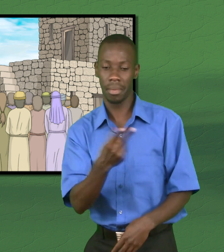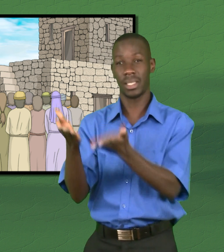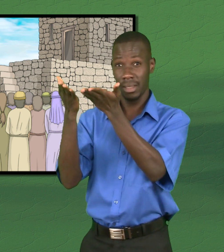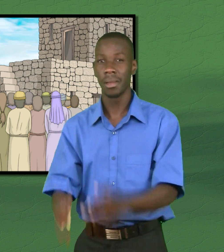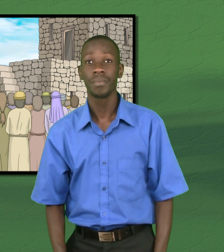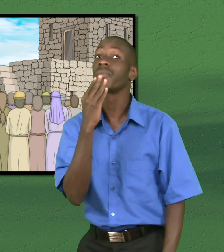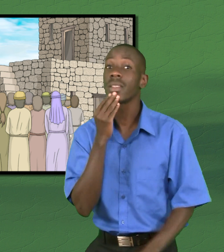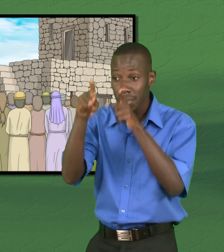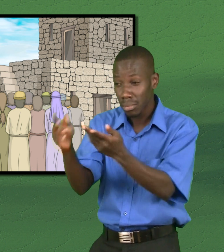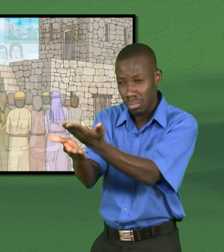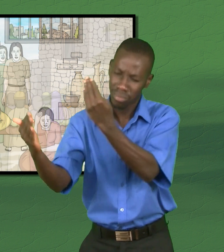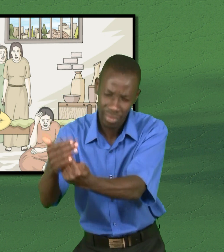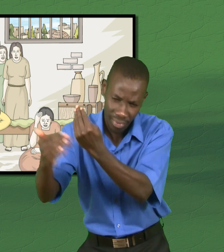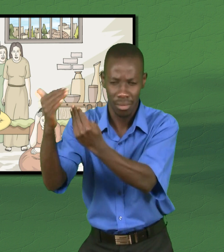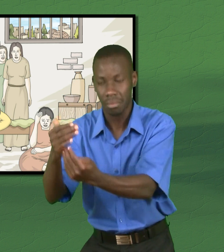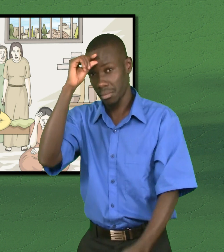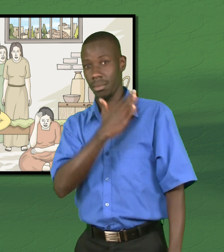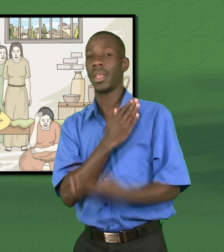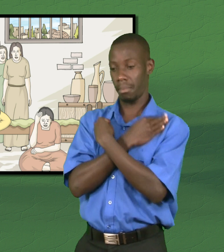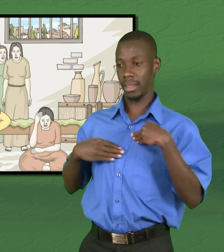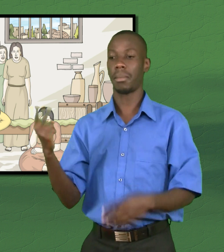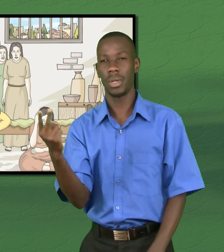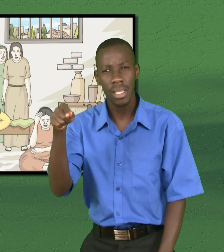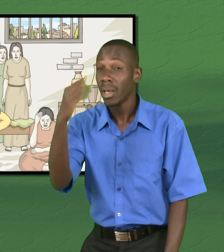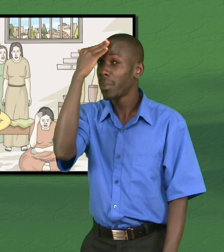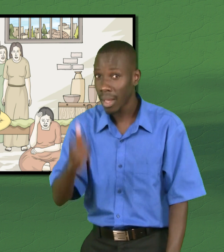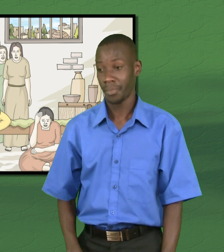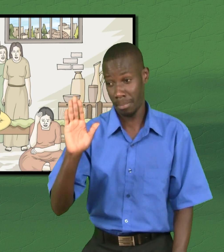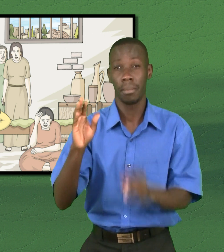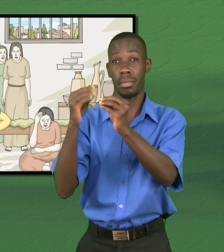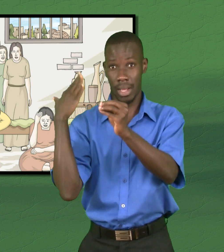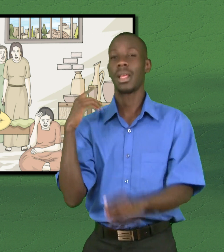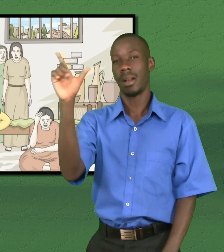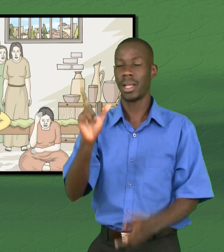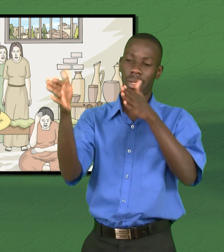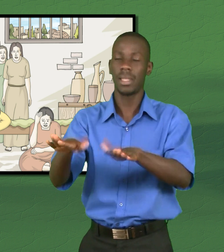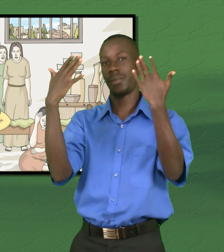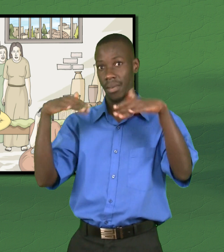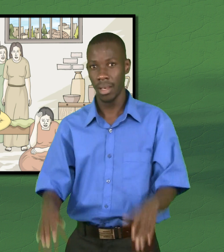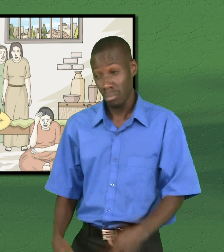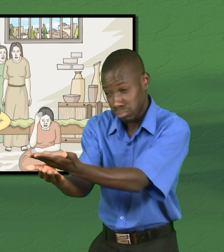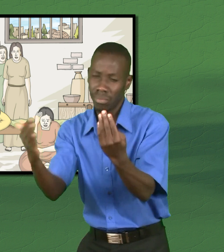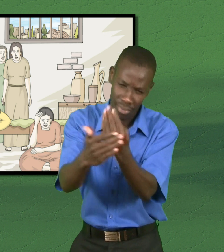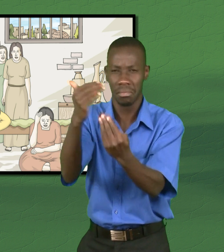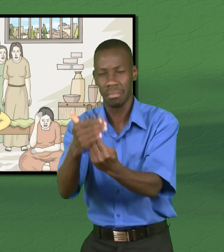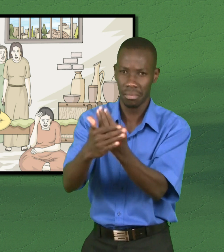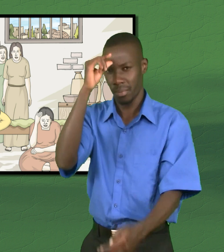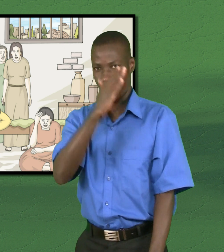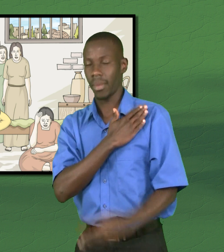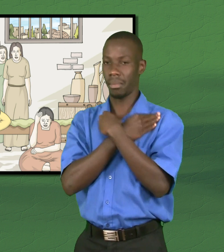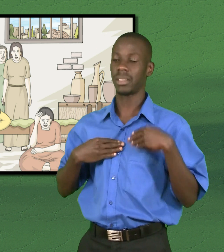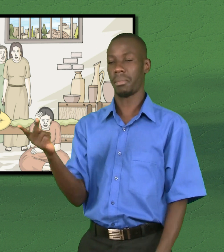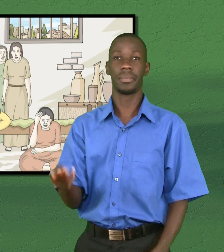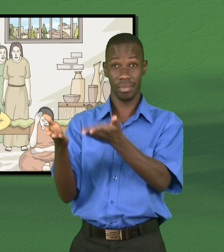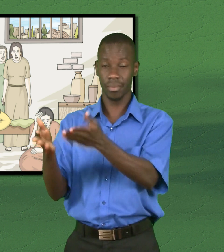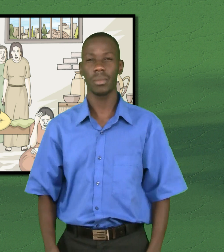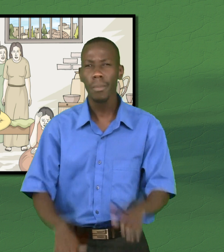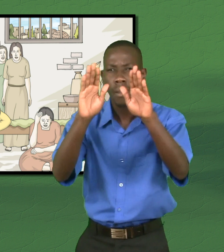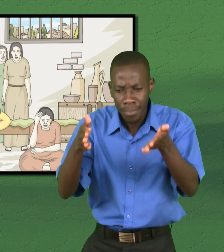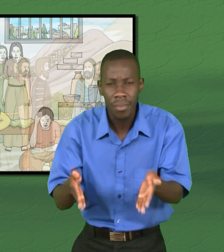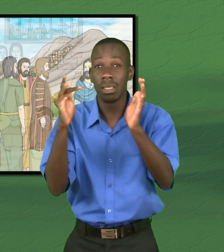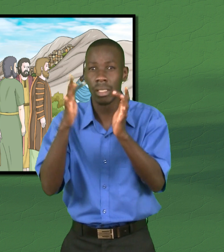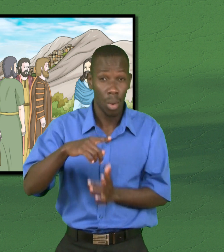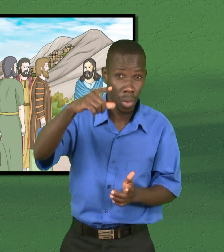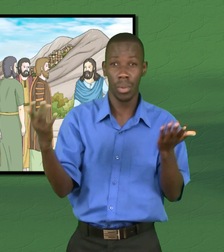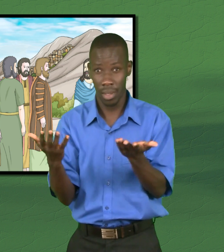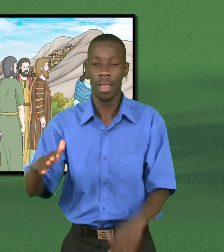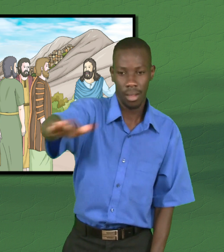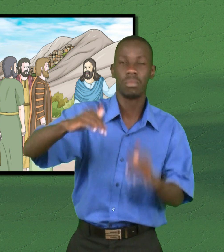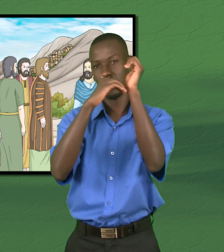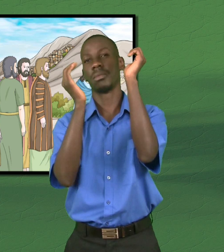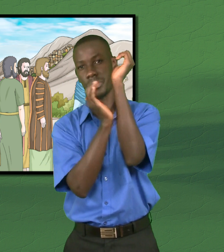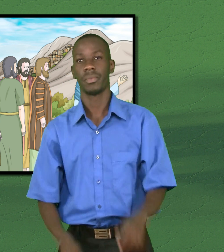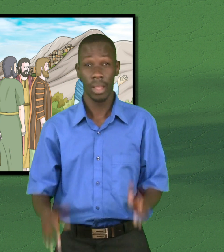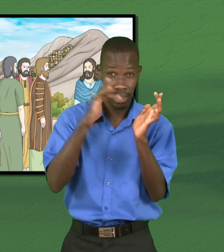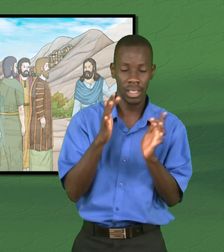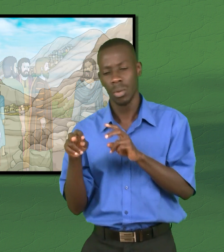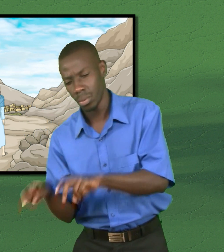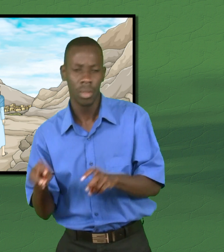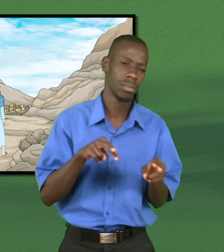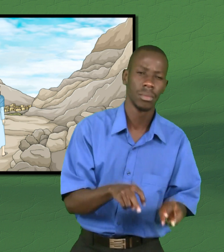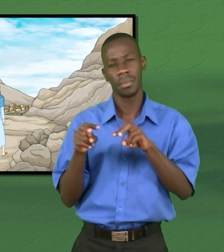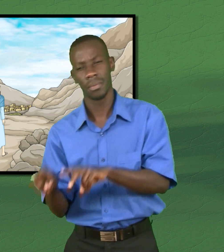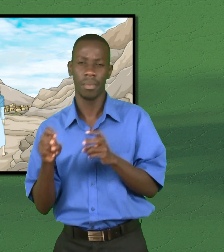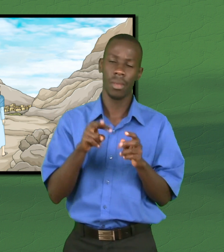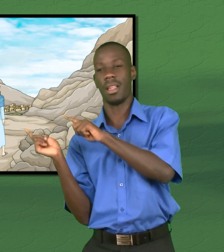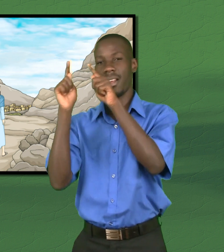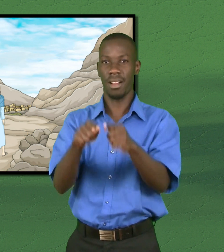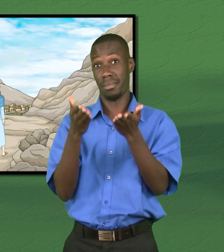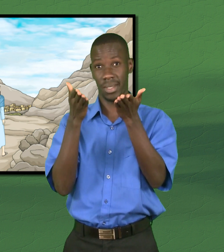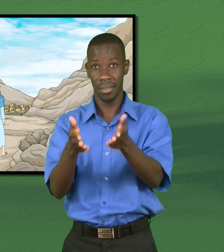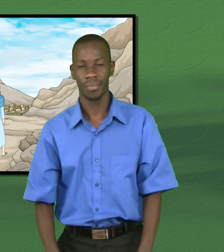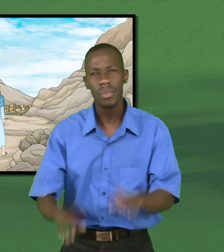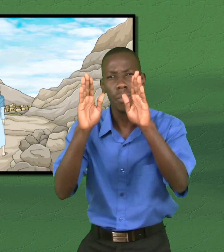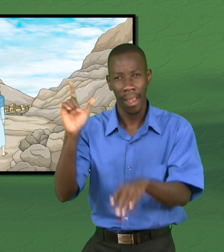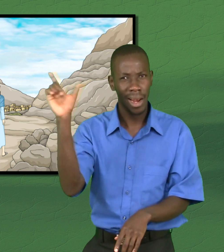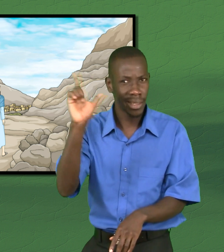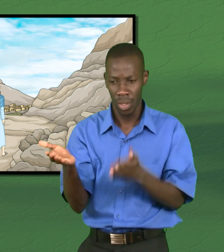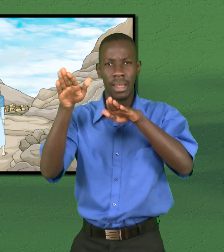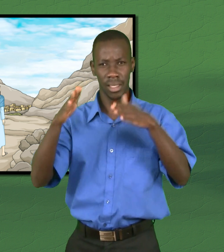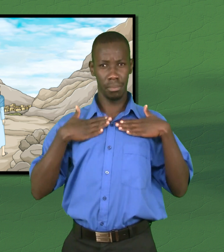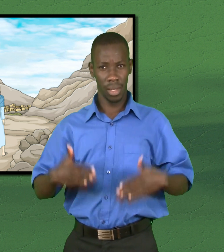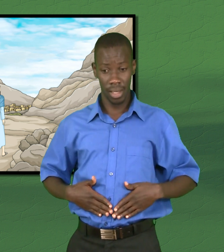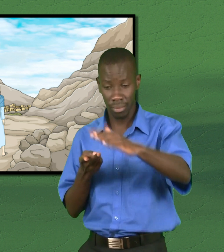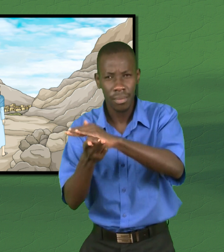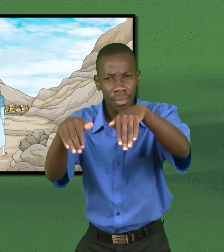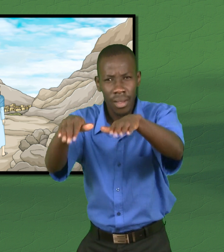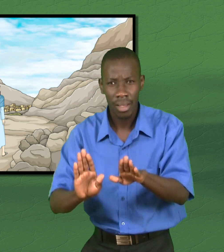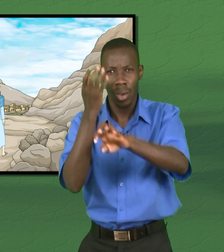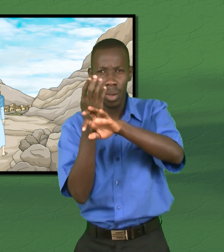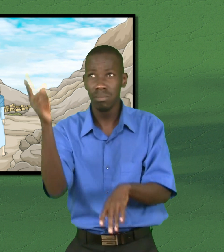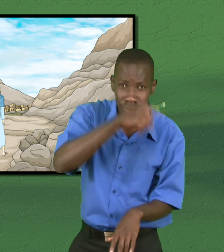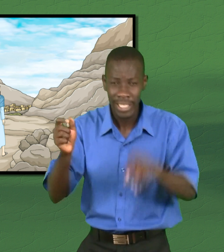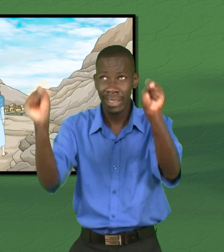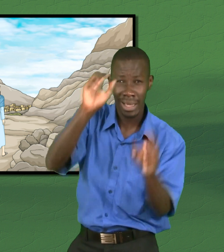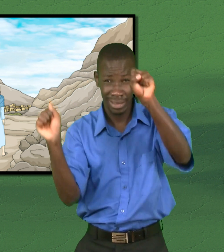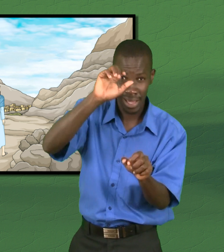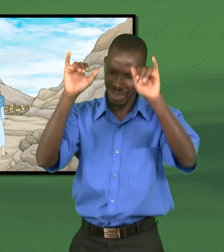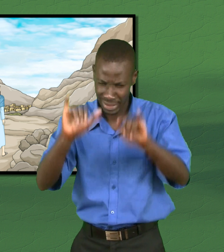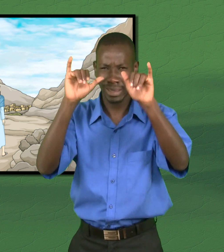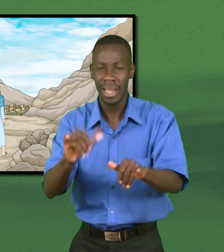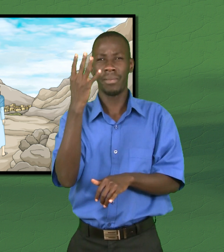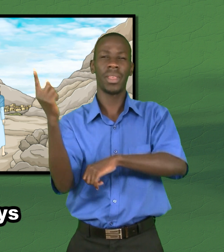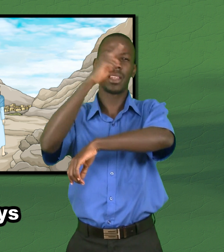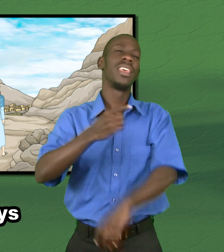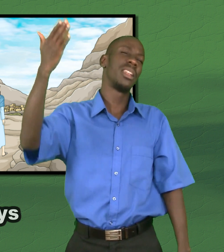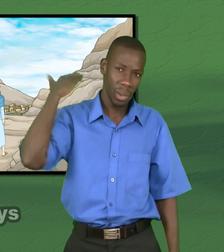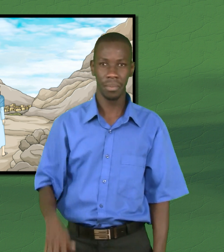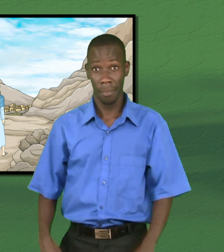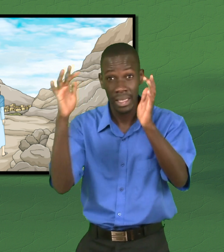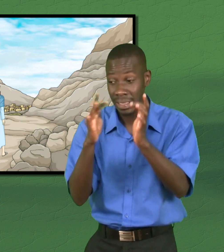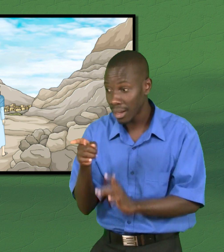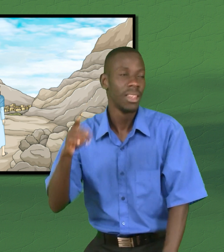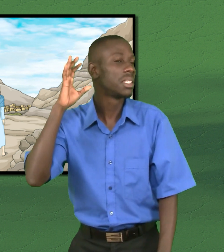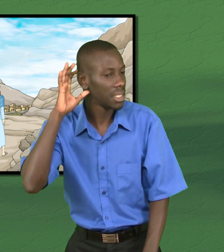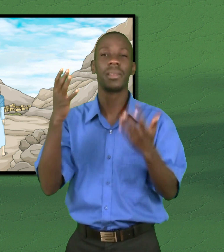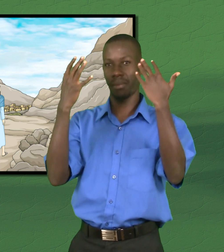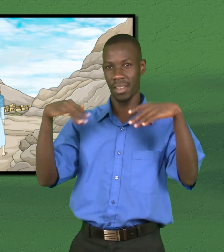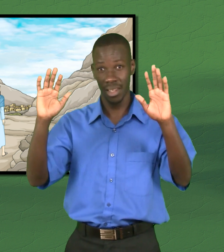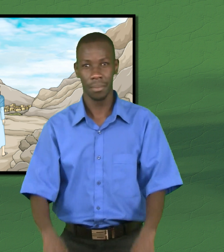Now Bethany was near Jerusalem, a little less than two miles away, and many of the Jews had come to Martha and Mary to console them in the loss of their brother.